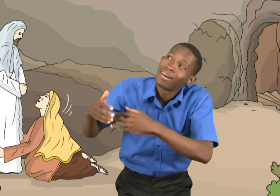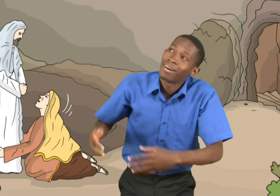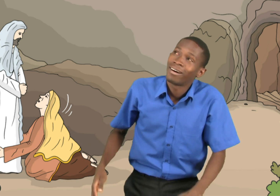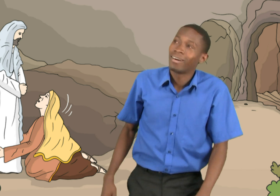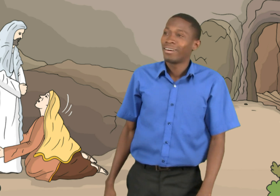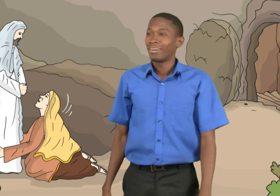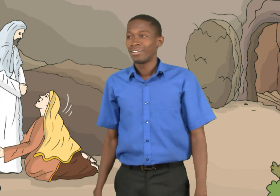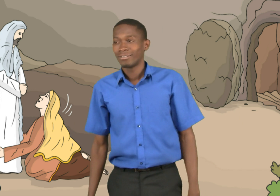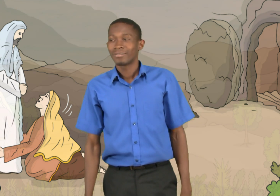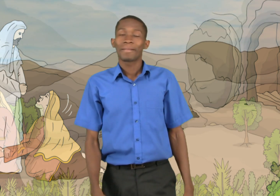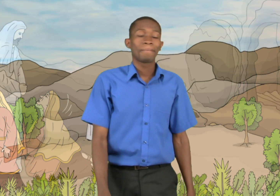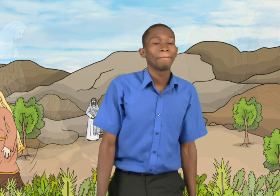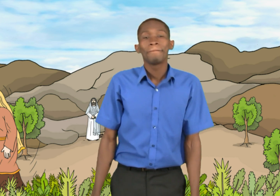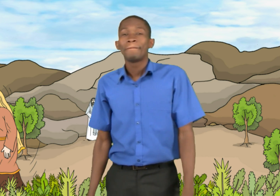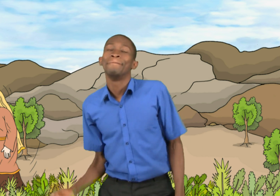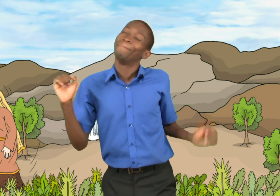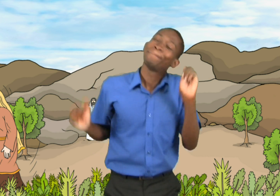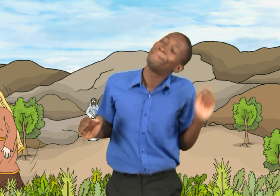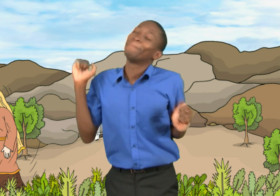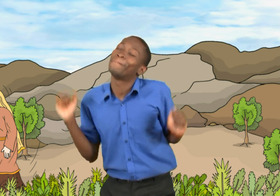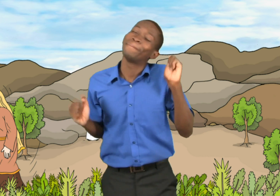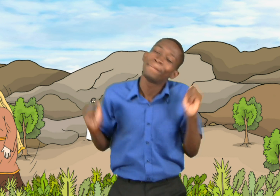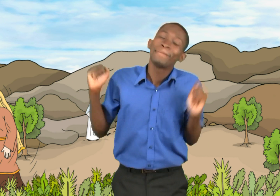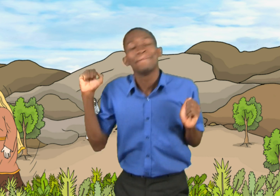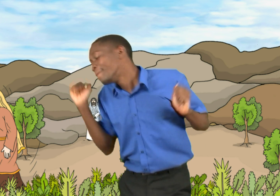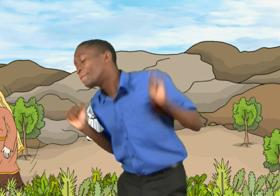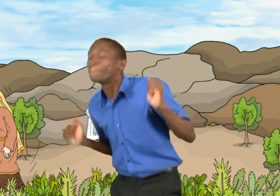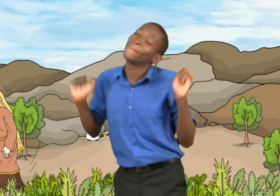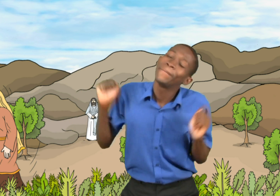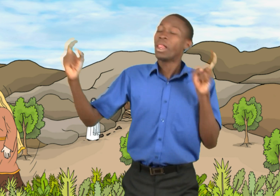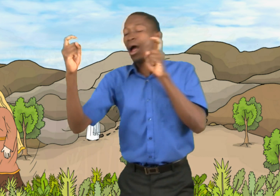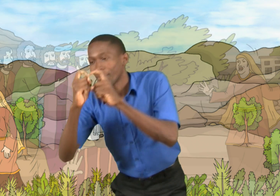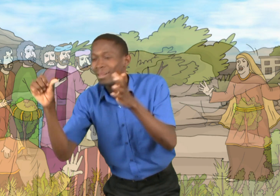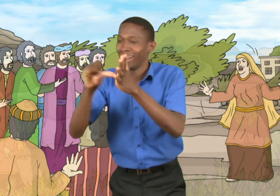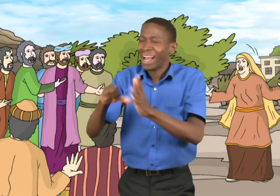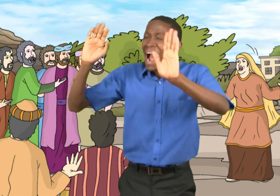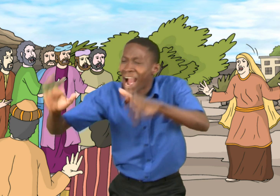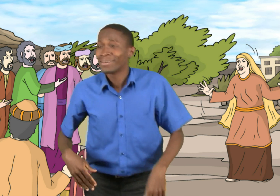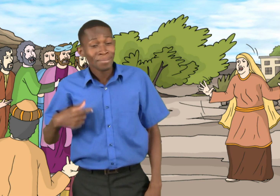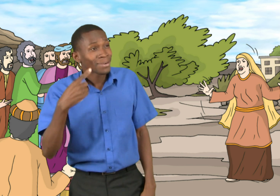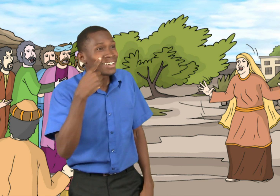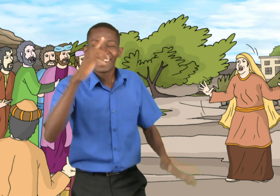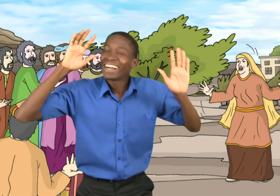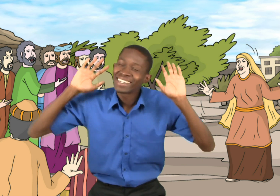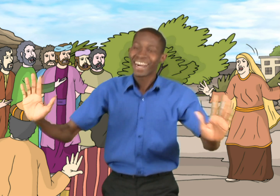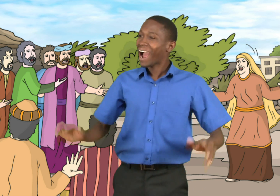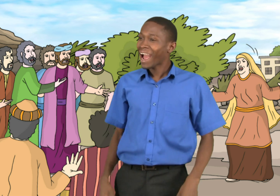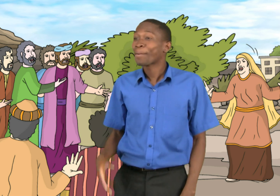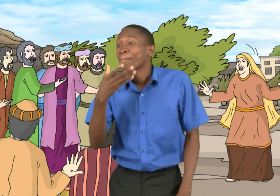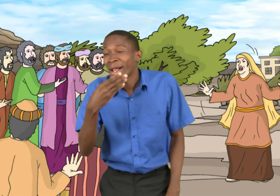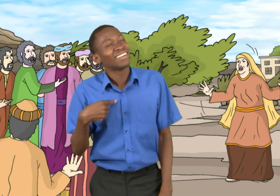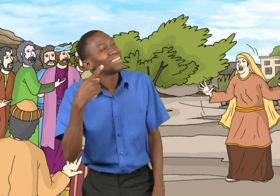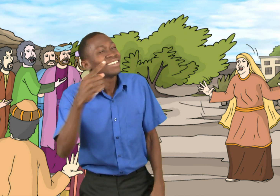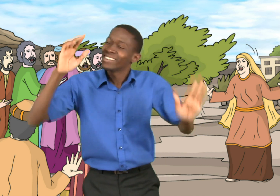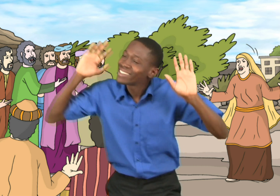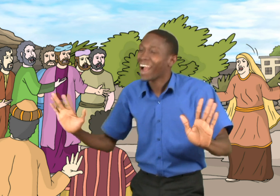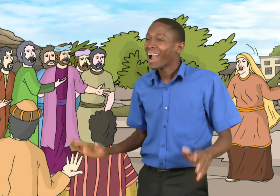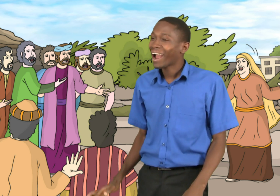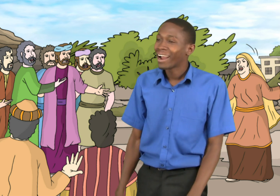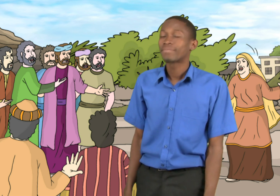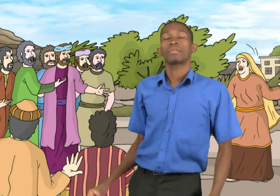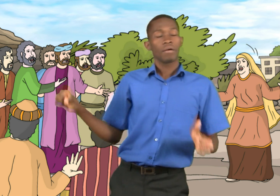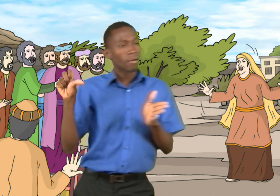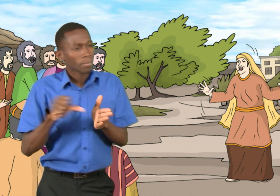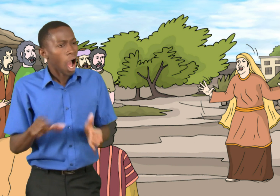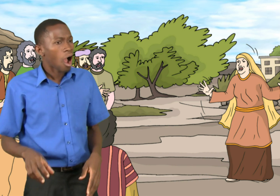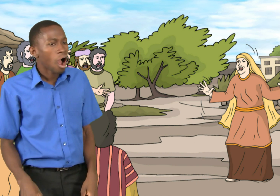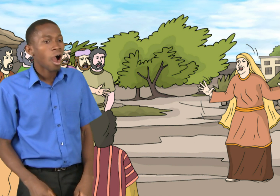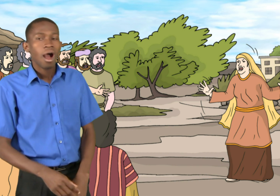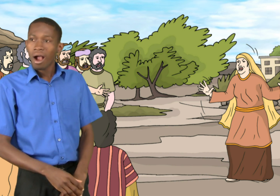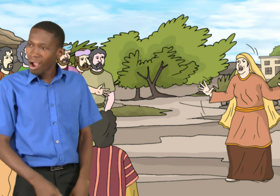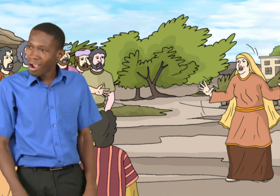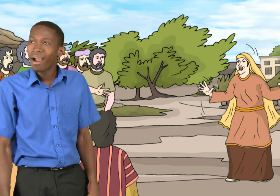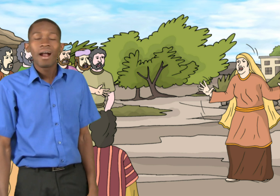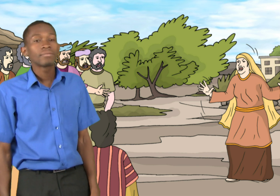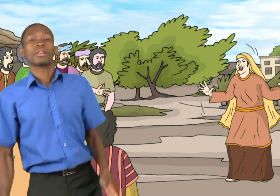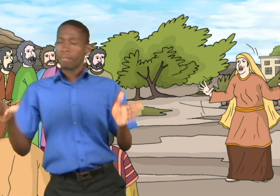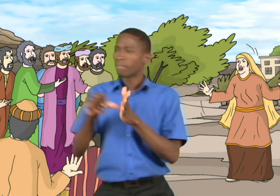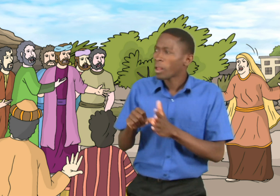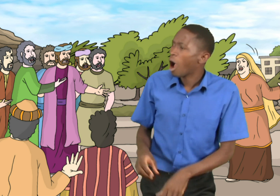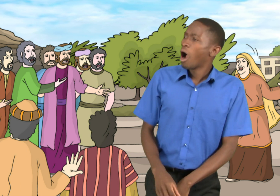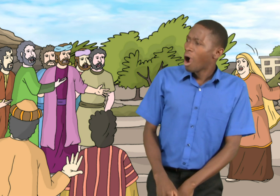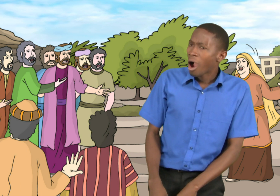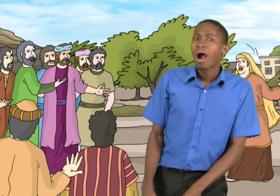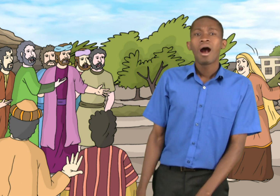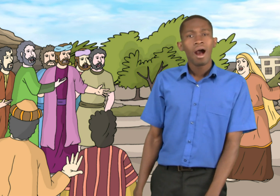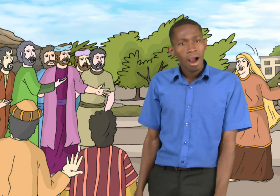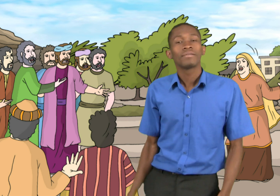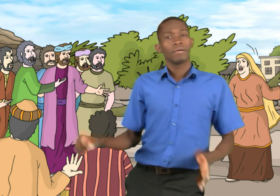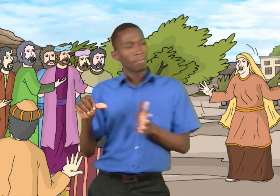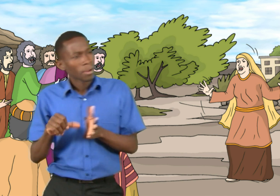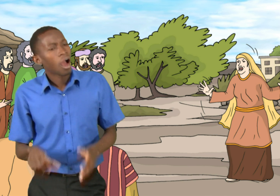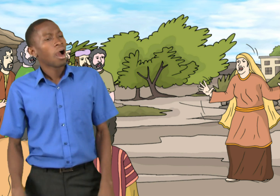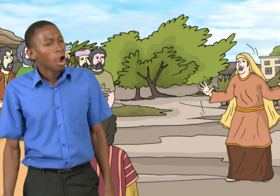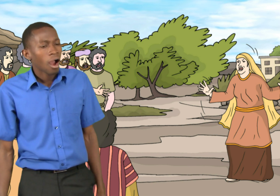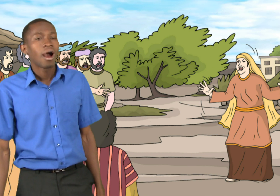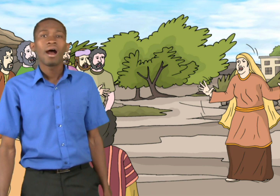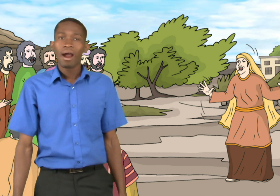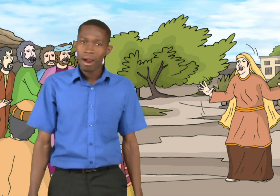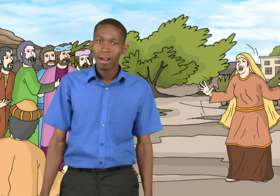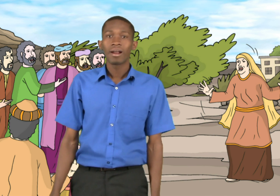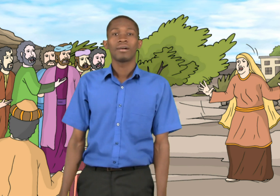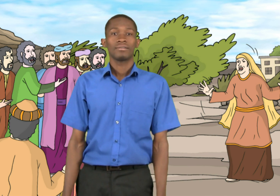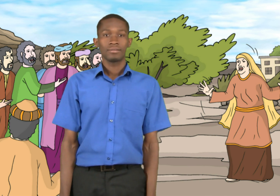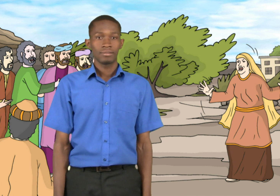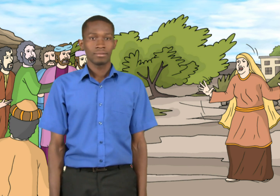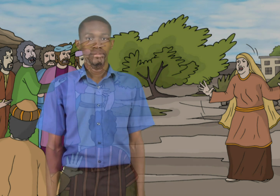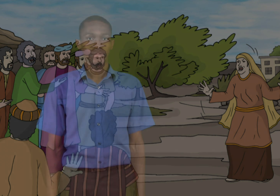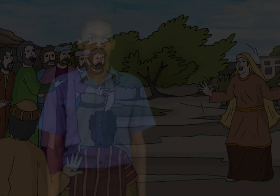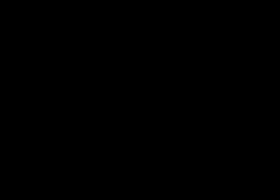But go and tell My brothers, ‘I am ascending to My Father and your Father, to My God and your God.’” Mary Magdalene went and announced to the disciples, “I have seen the Lord!” And she told them what He had said to her.